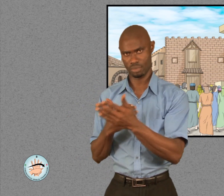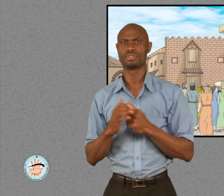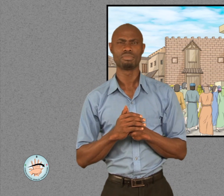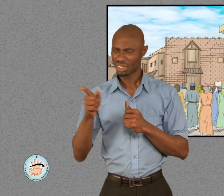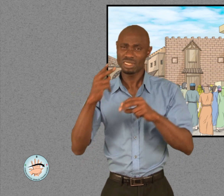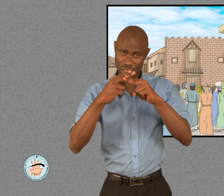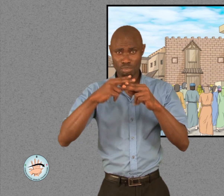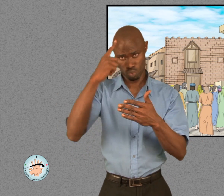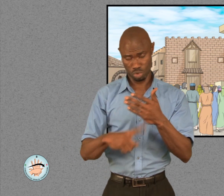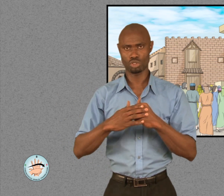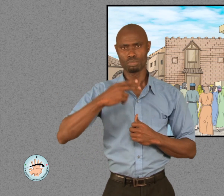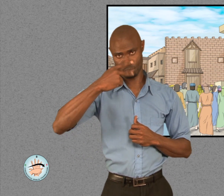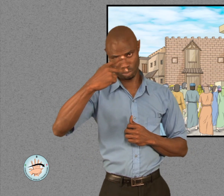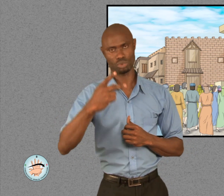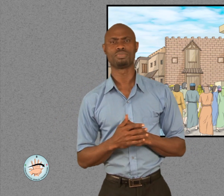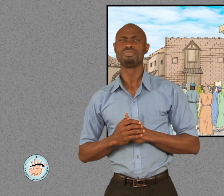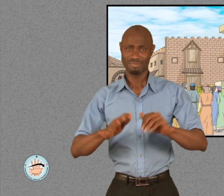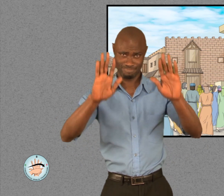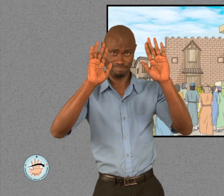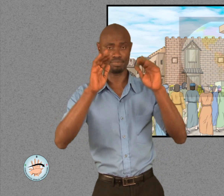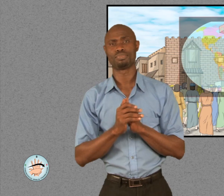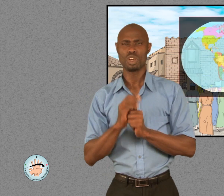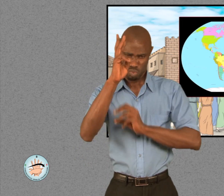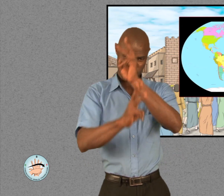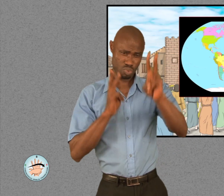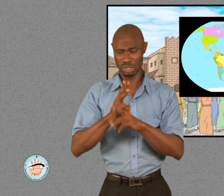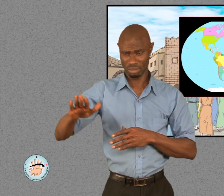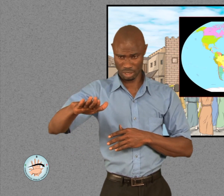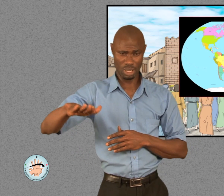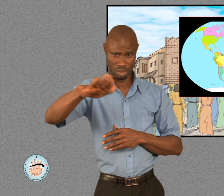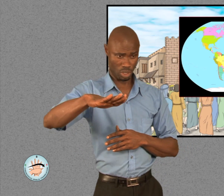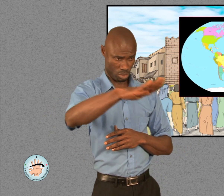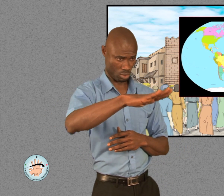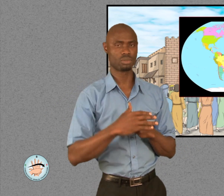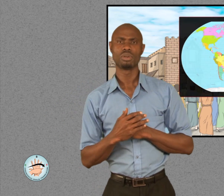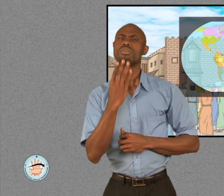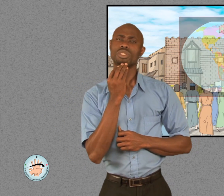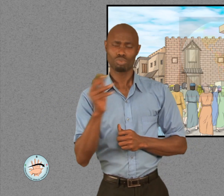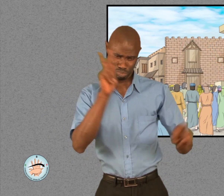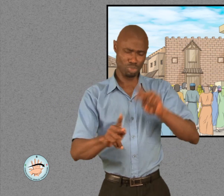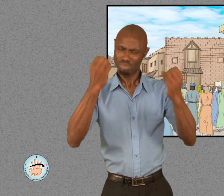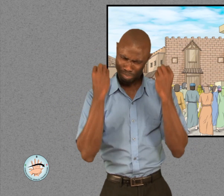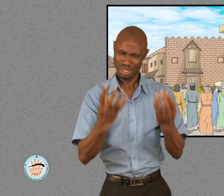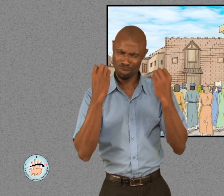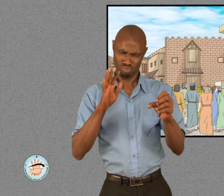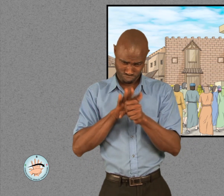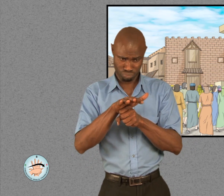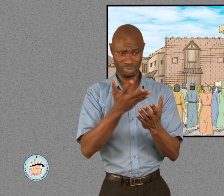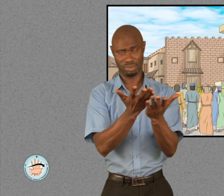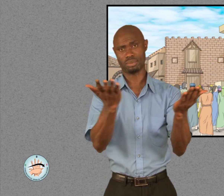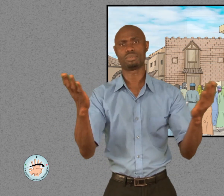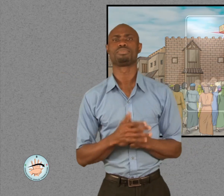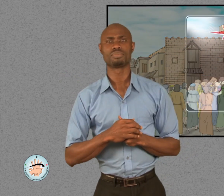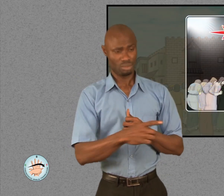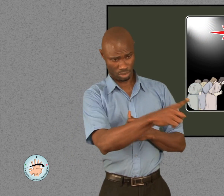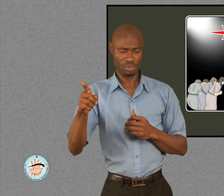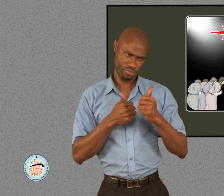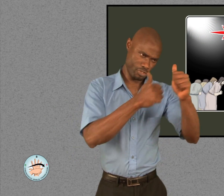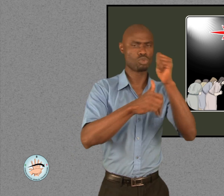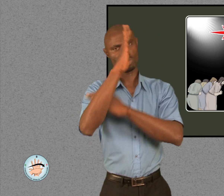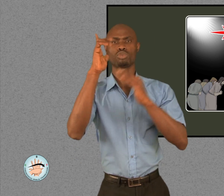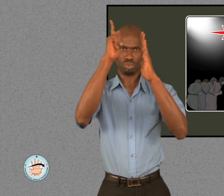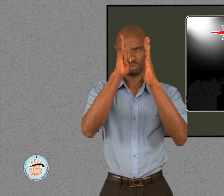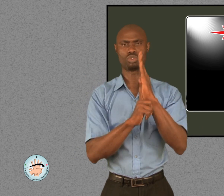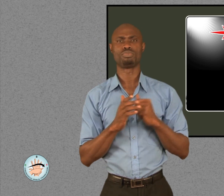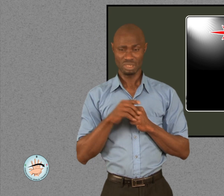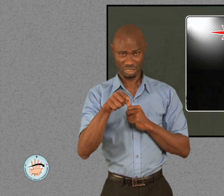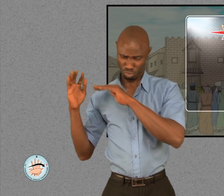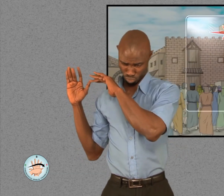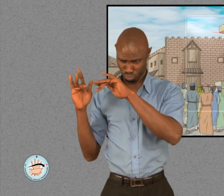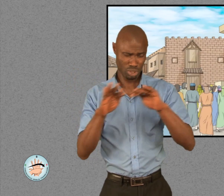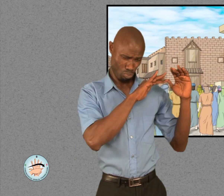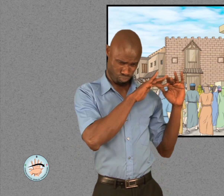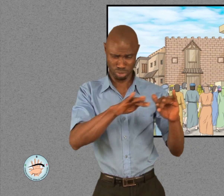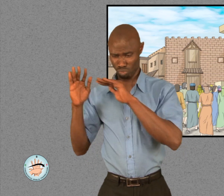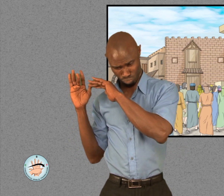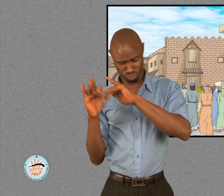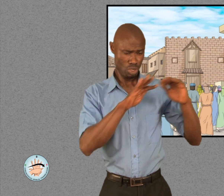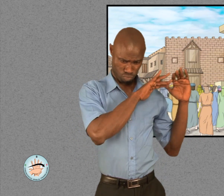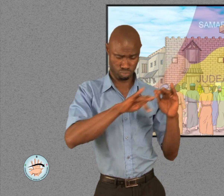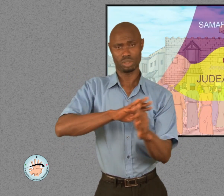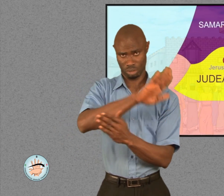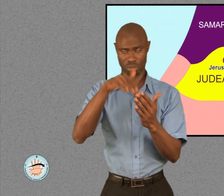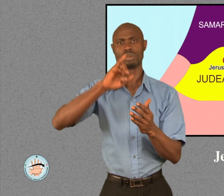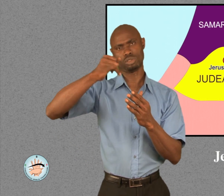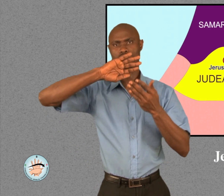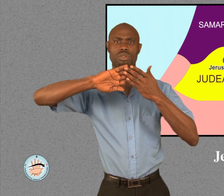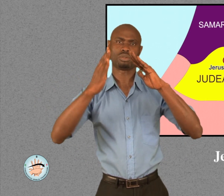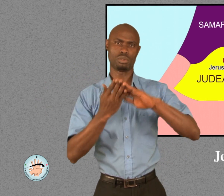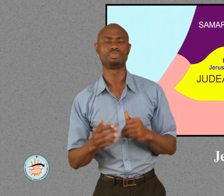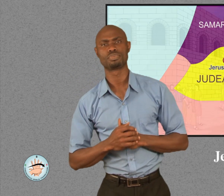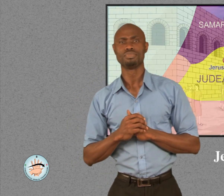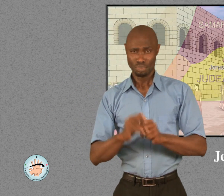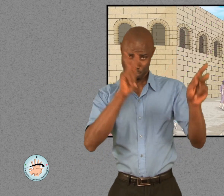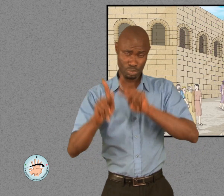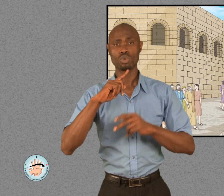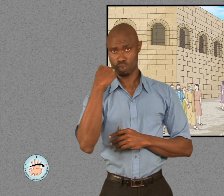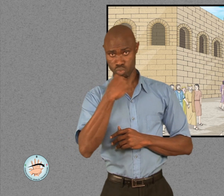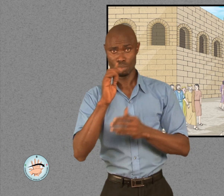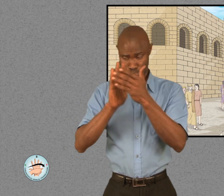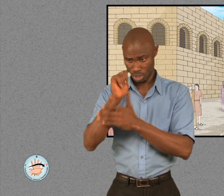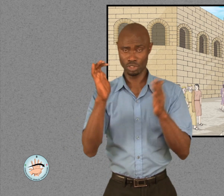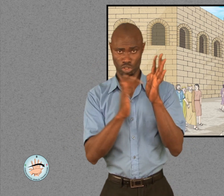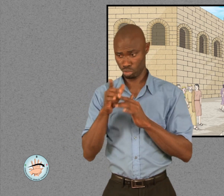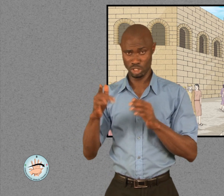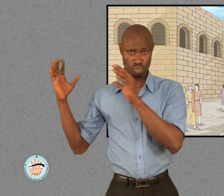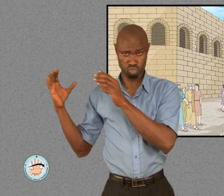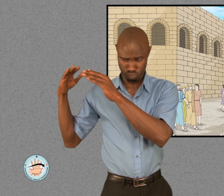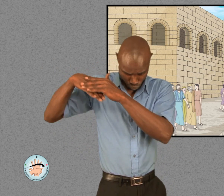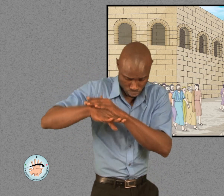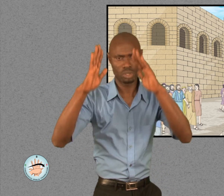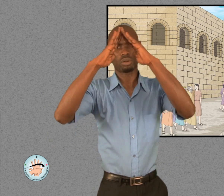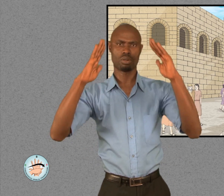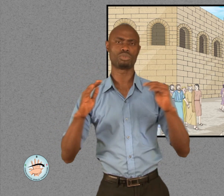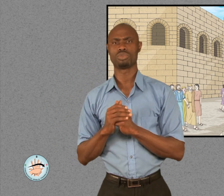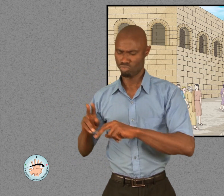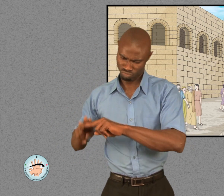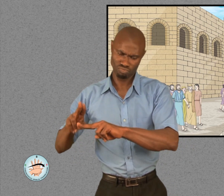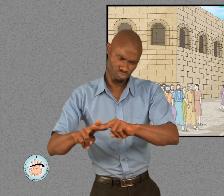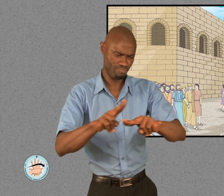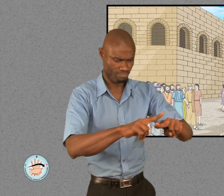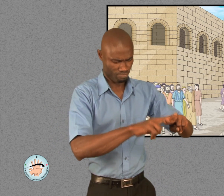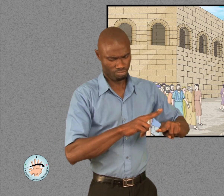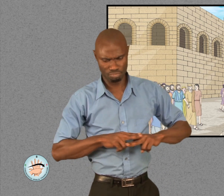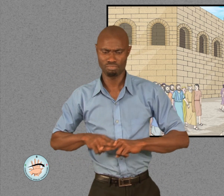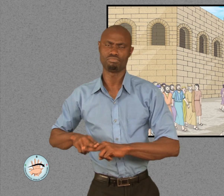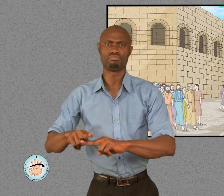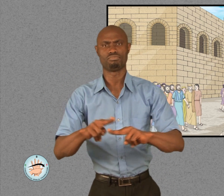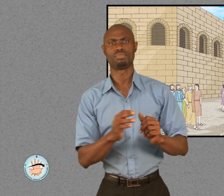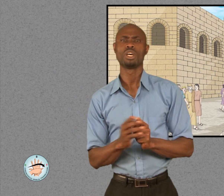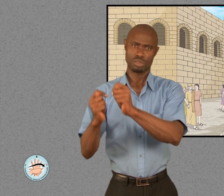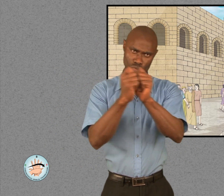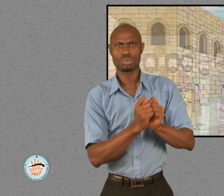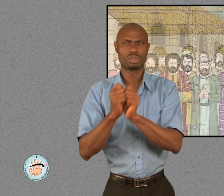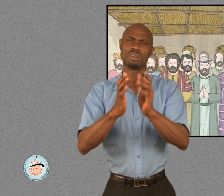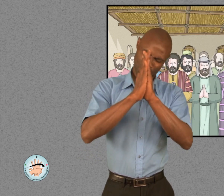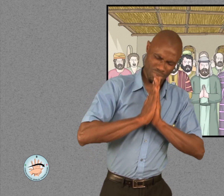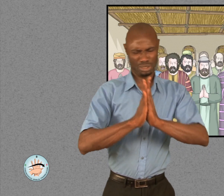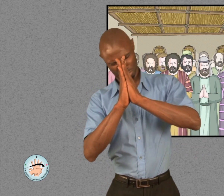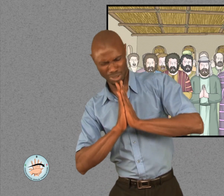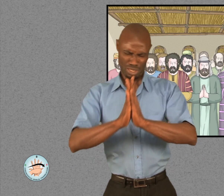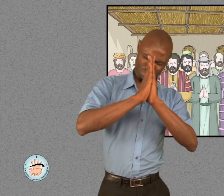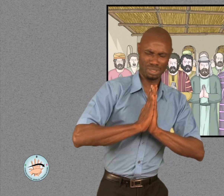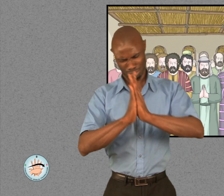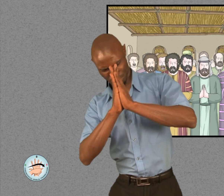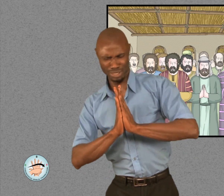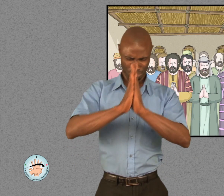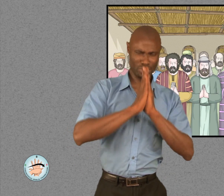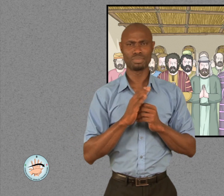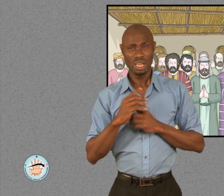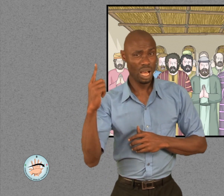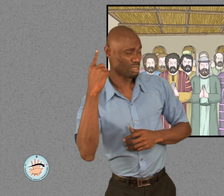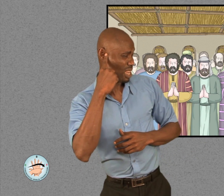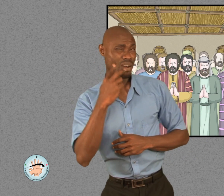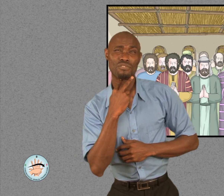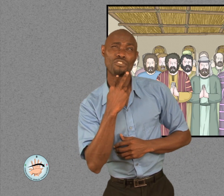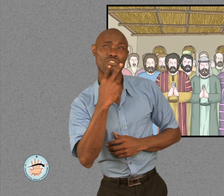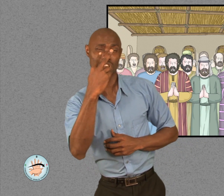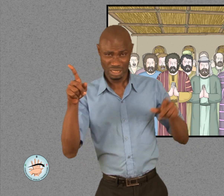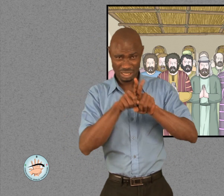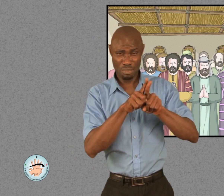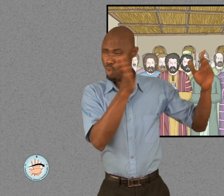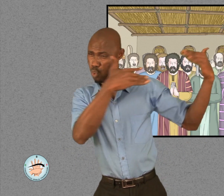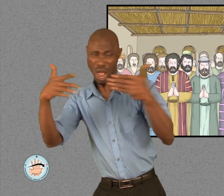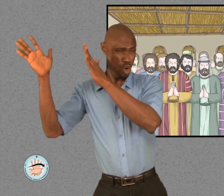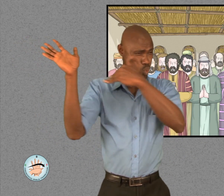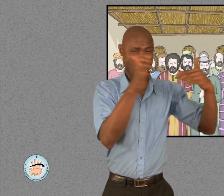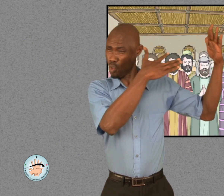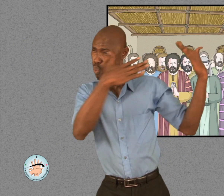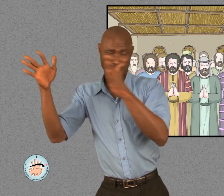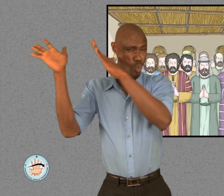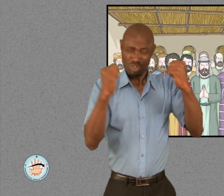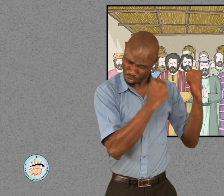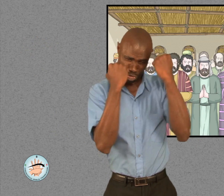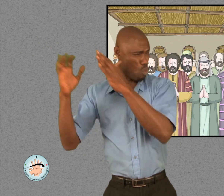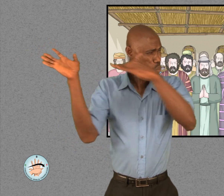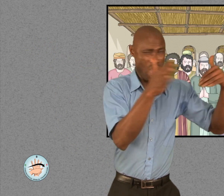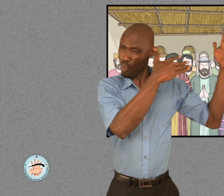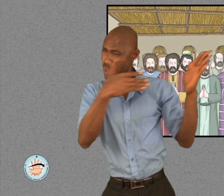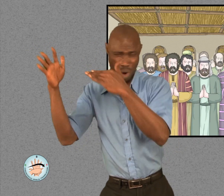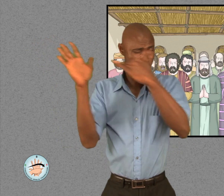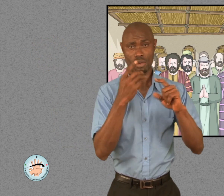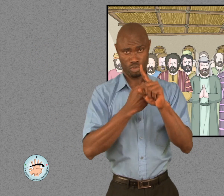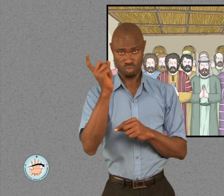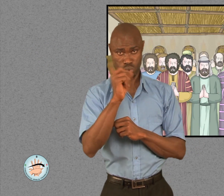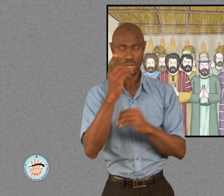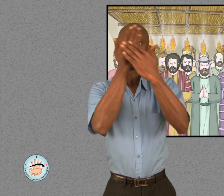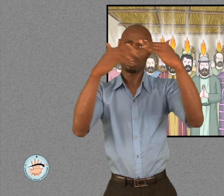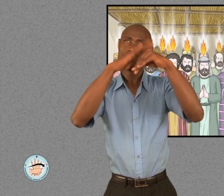Suddenly a sound like a mighty rushing wind came from heaven and filled the whole house where they were sitting.